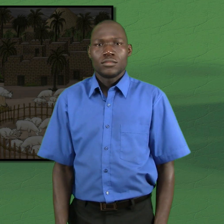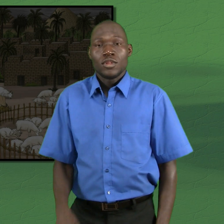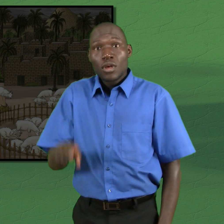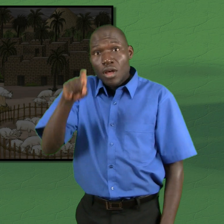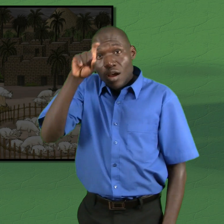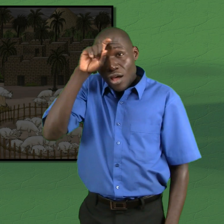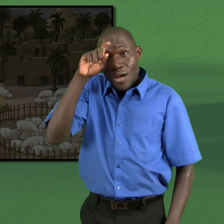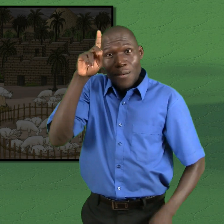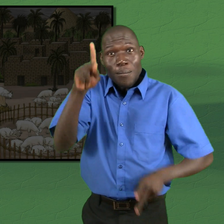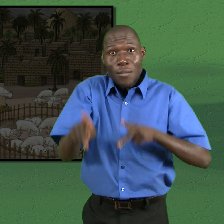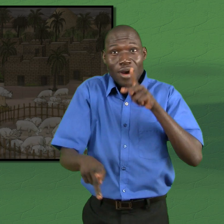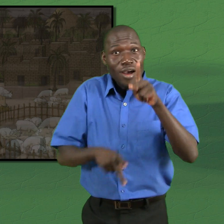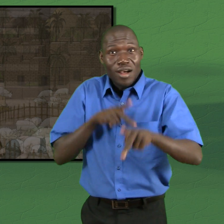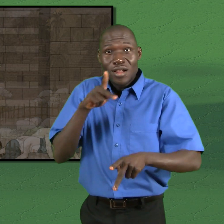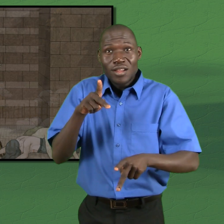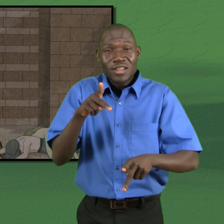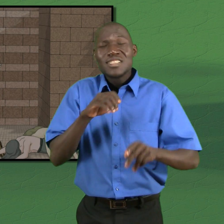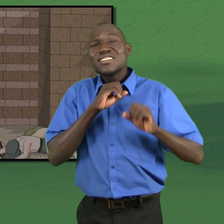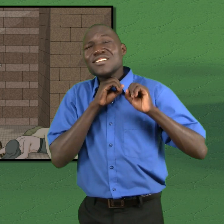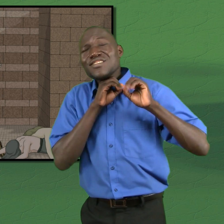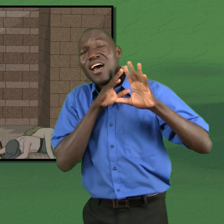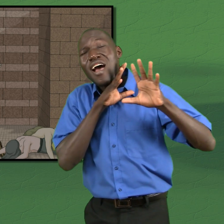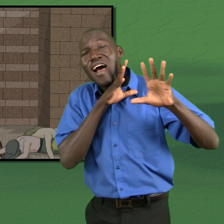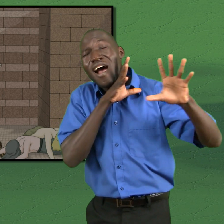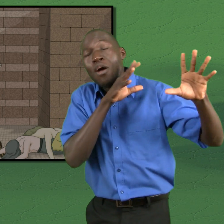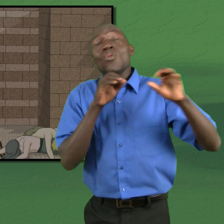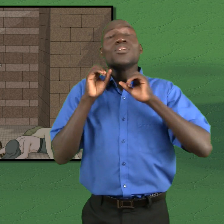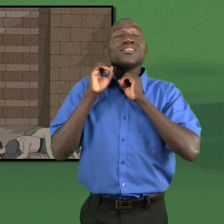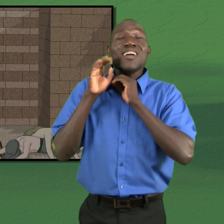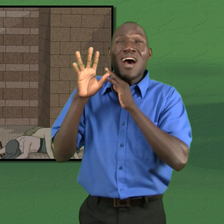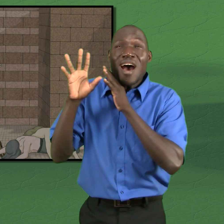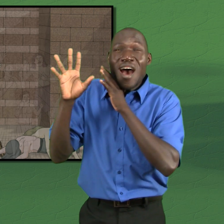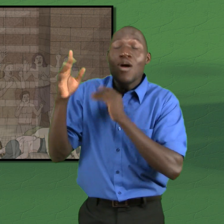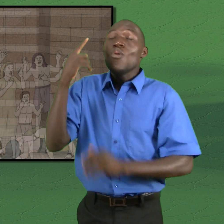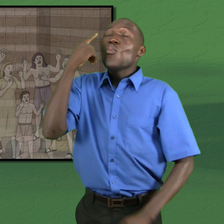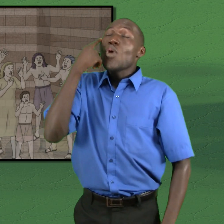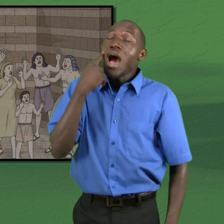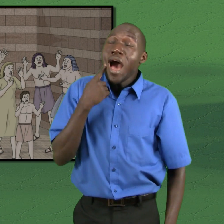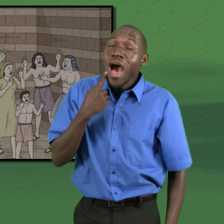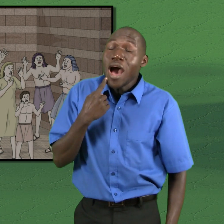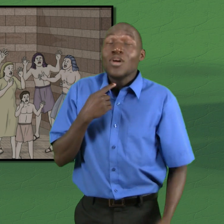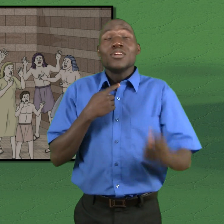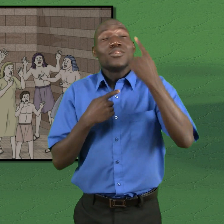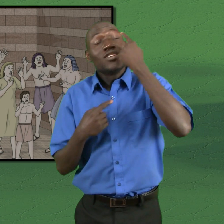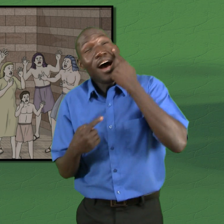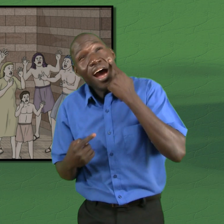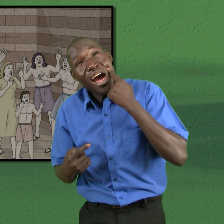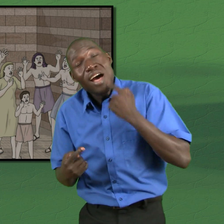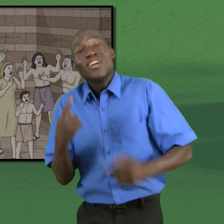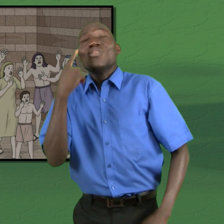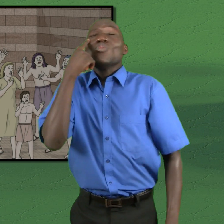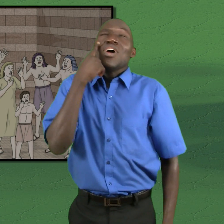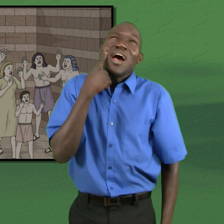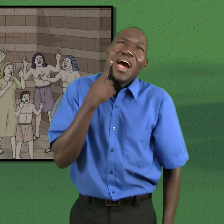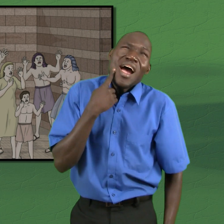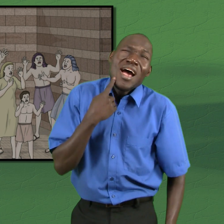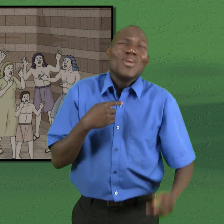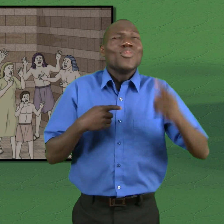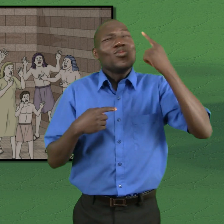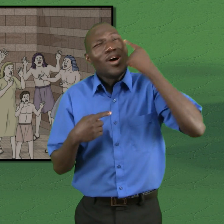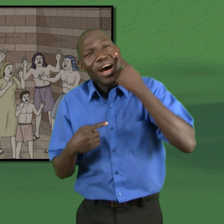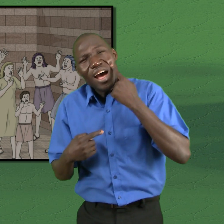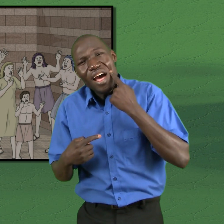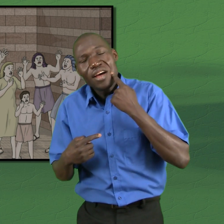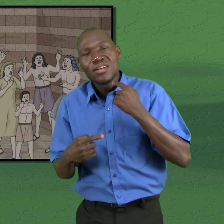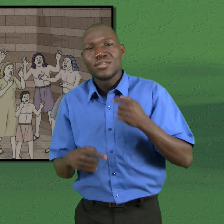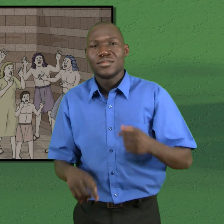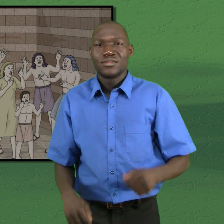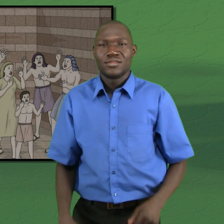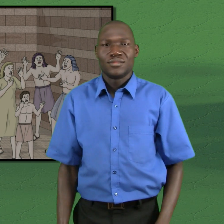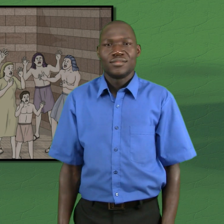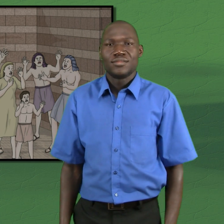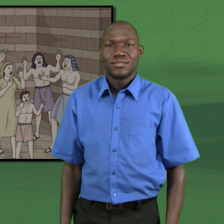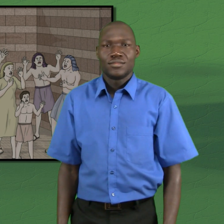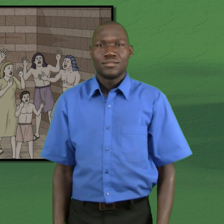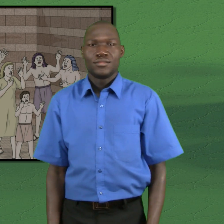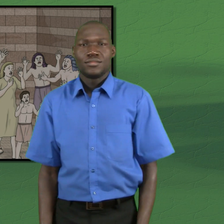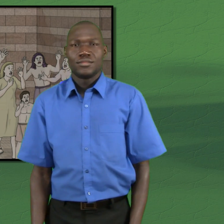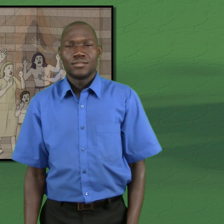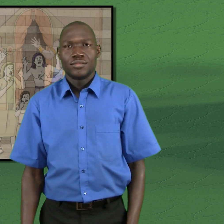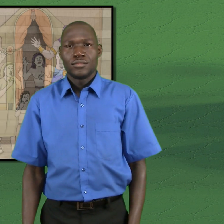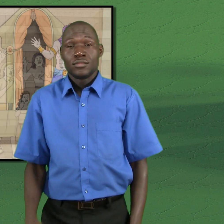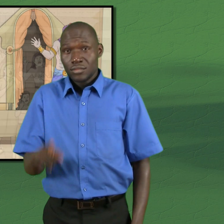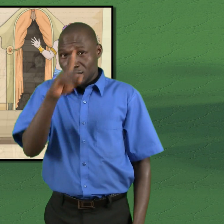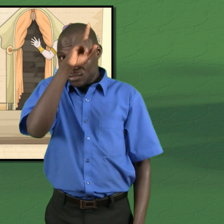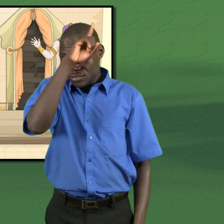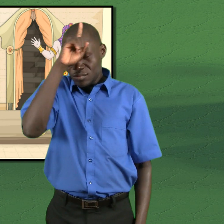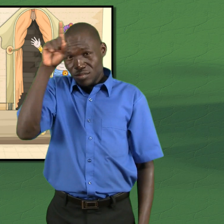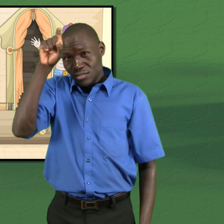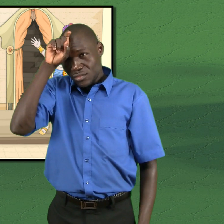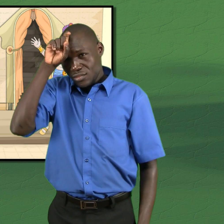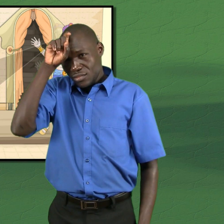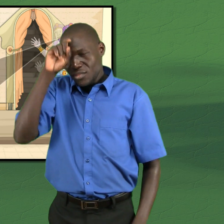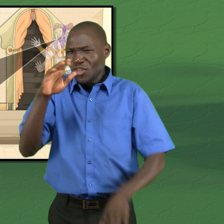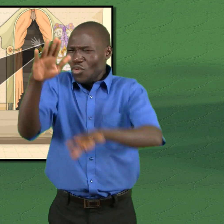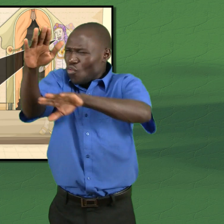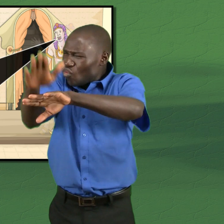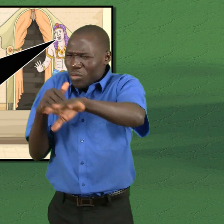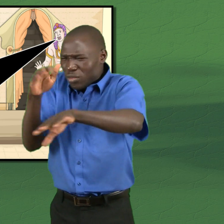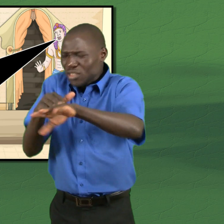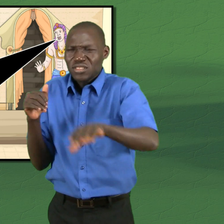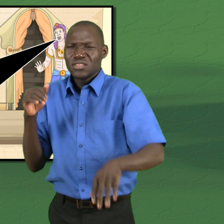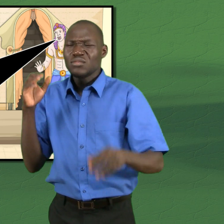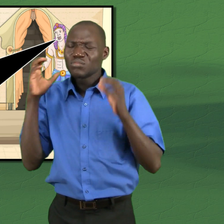During the night Pharaoh got up—he and all his officials and all the Egyptians—and there was loud wailing in Egypt; for there was no house without someone dead.